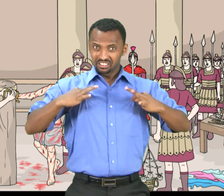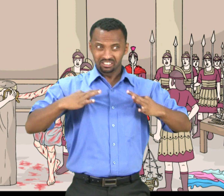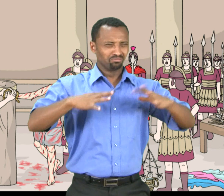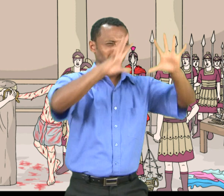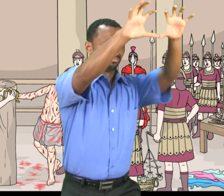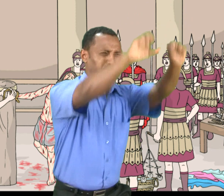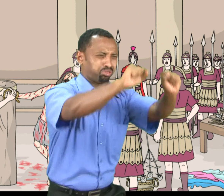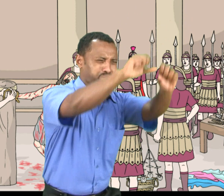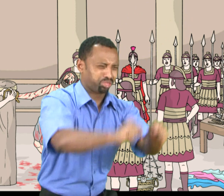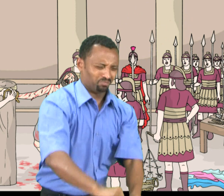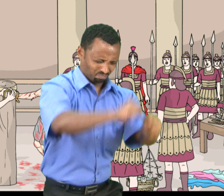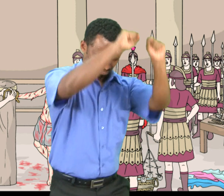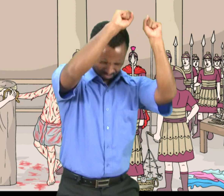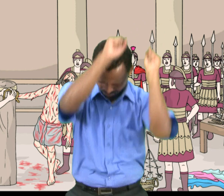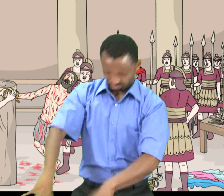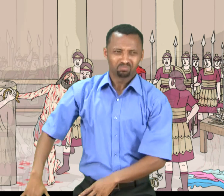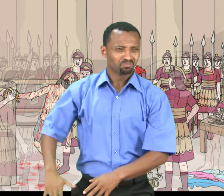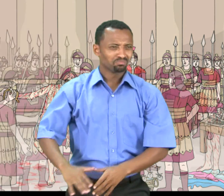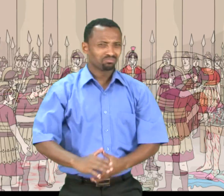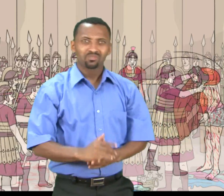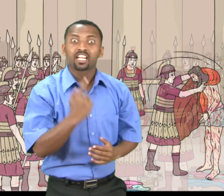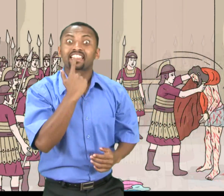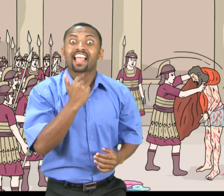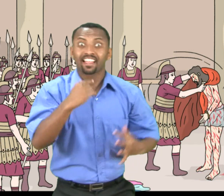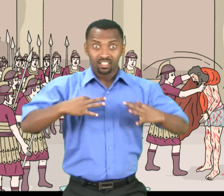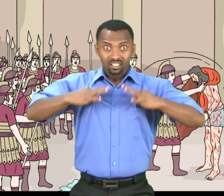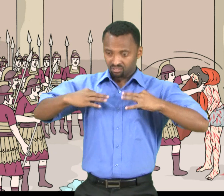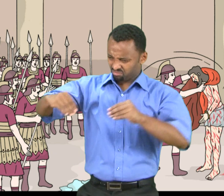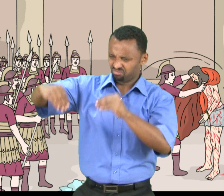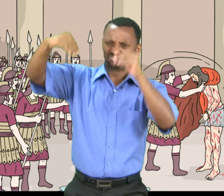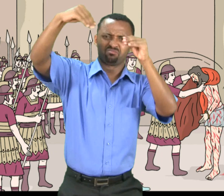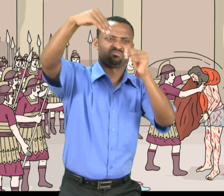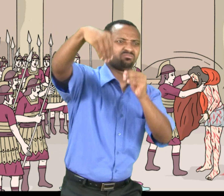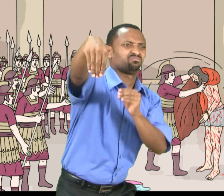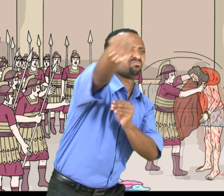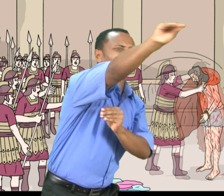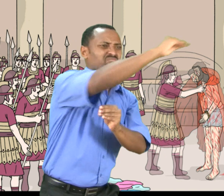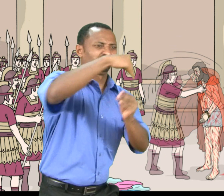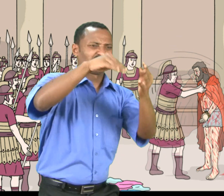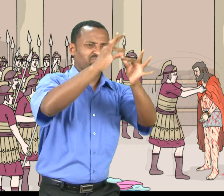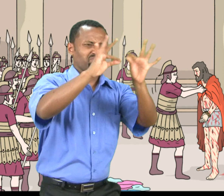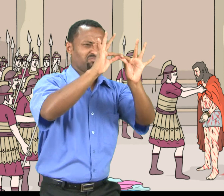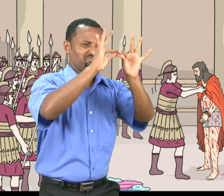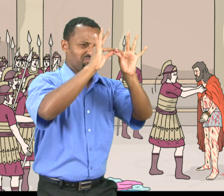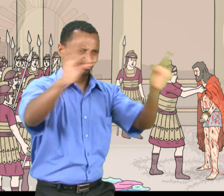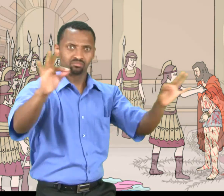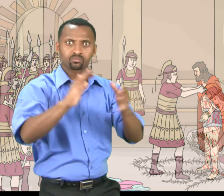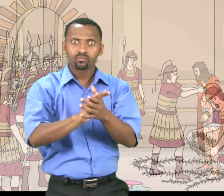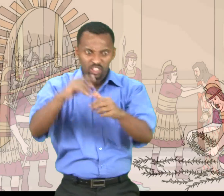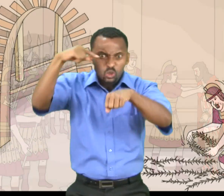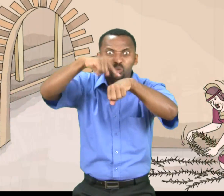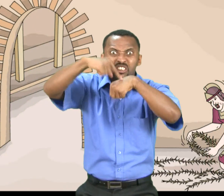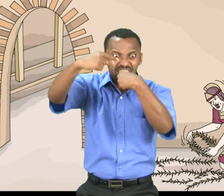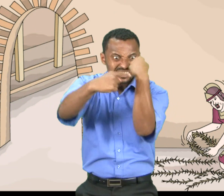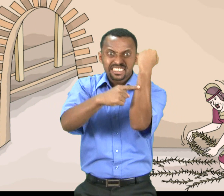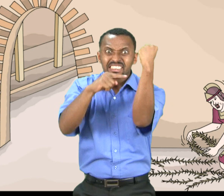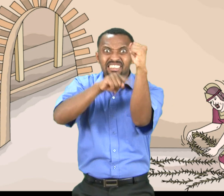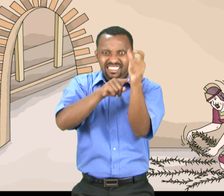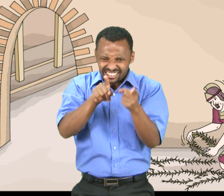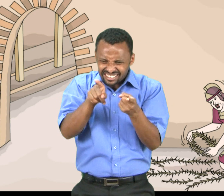They stripped Him and put a scarlet robe on Him.